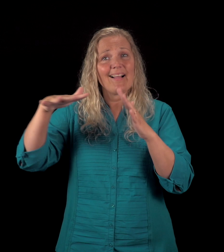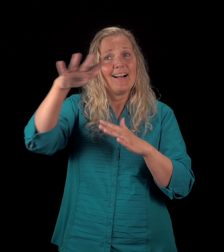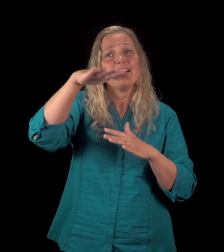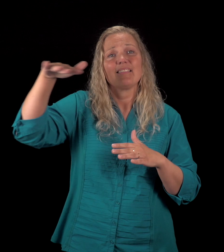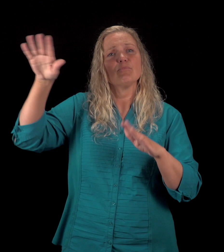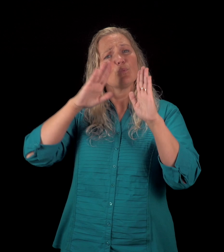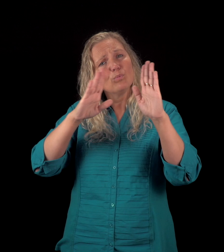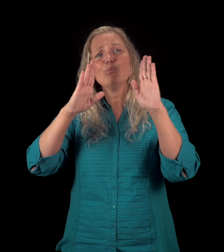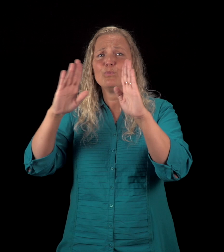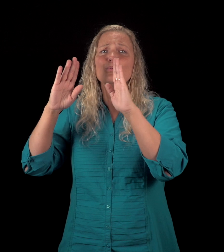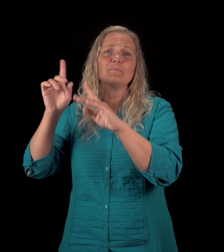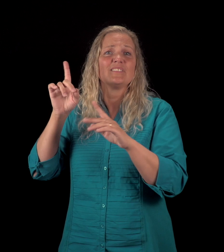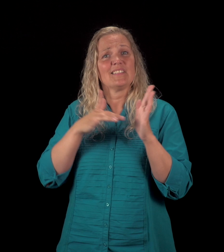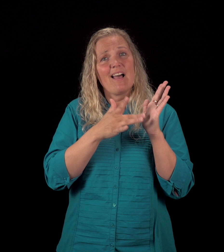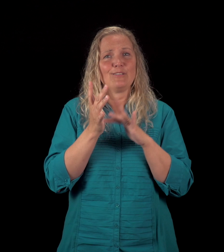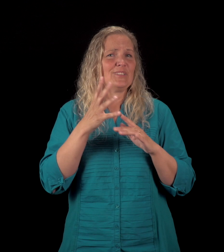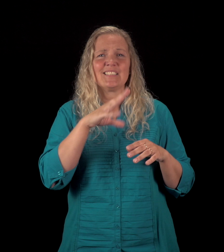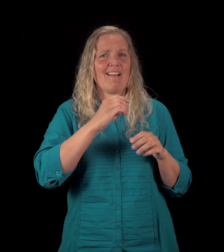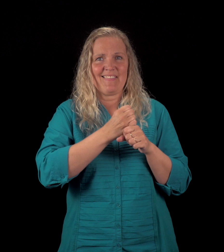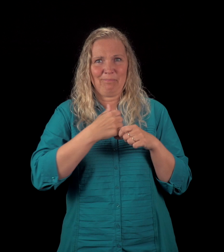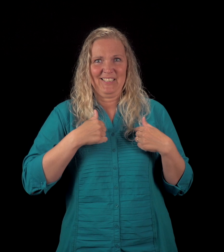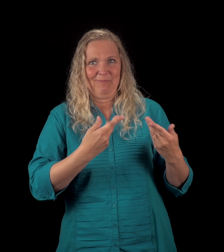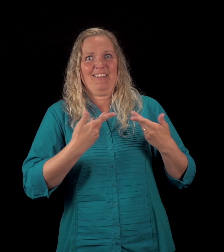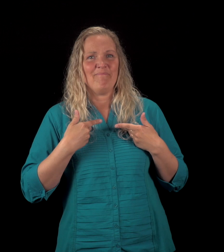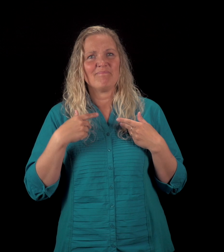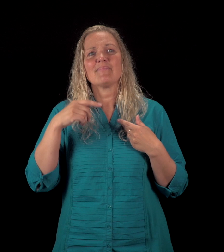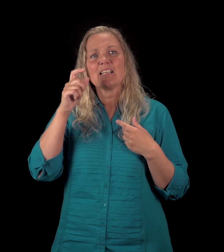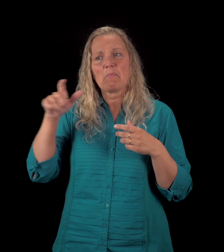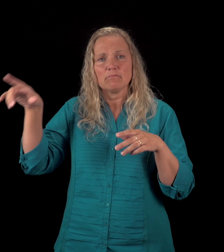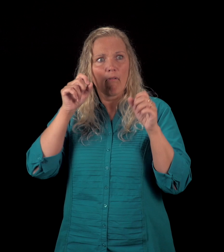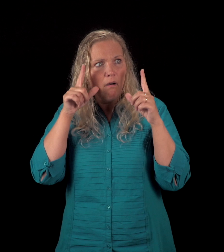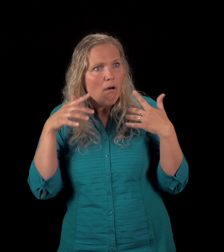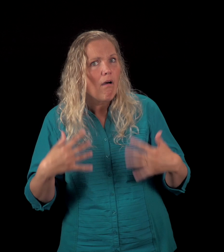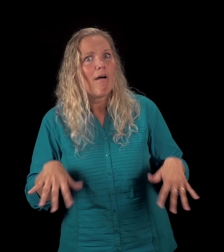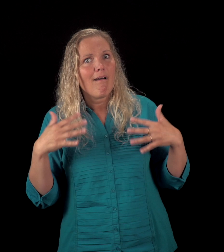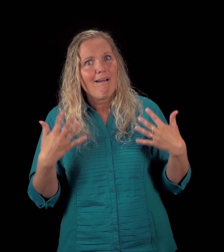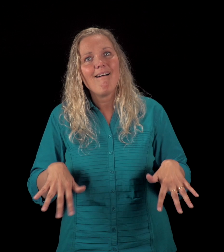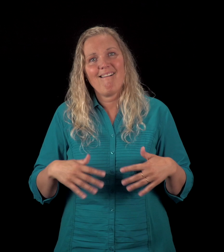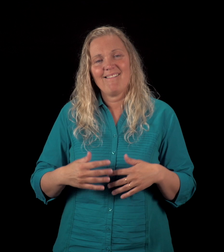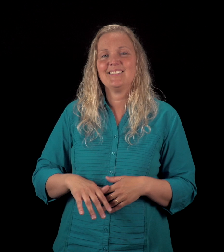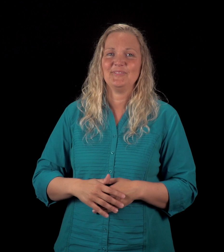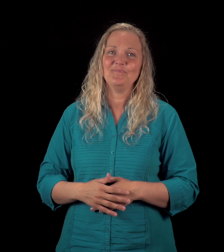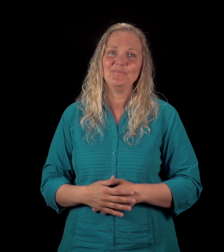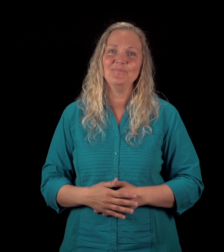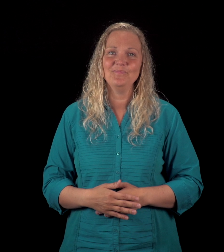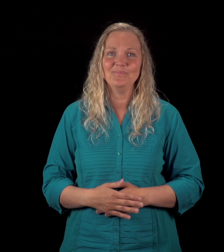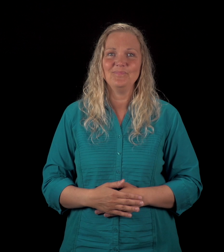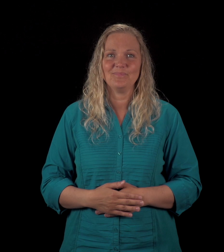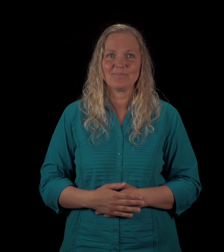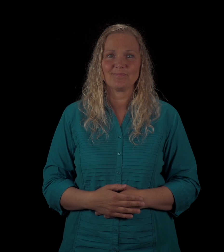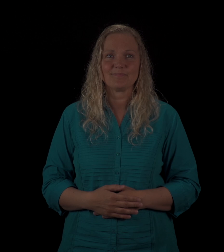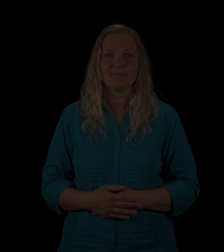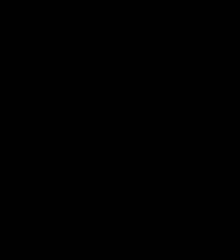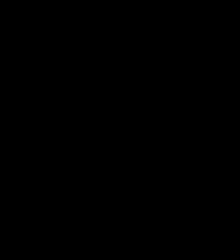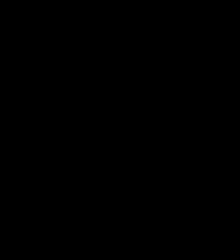And everyone was amazed.